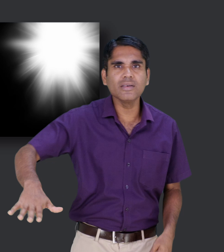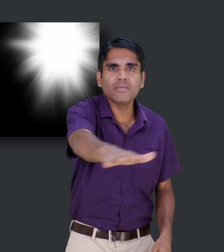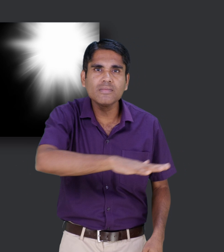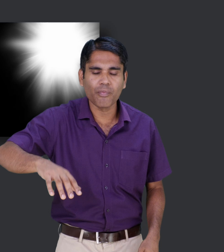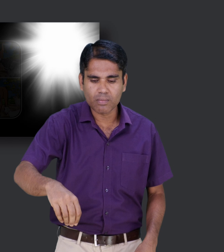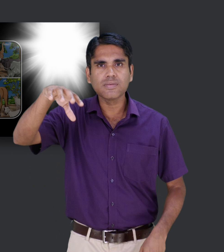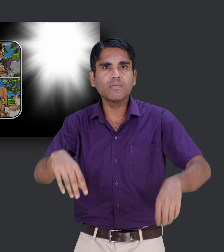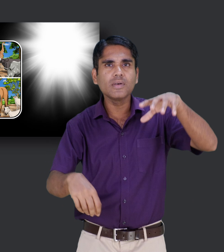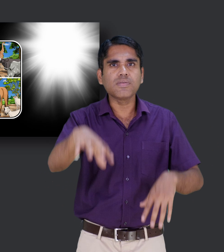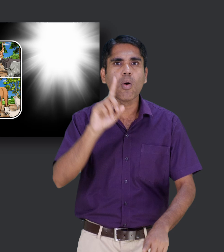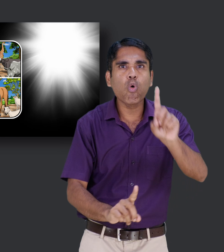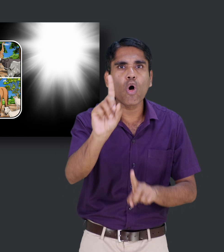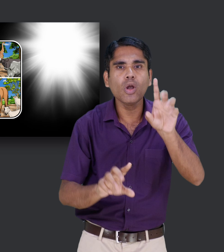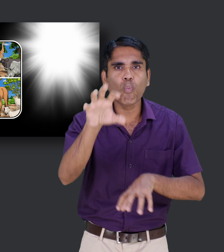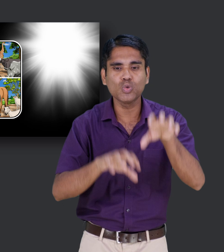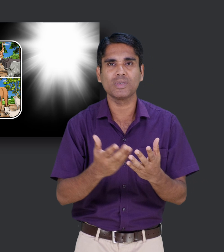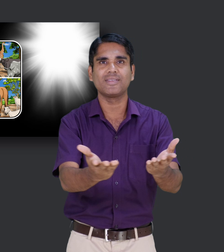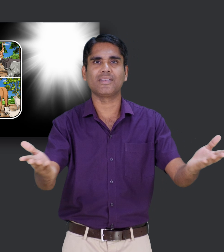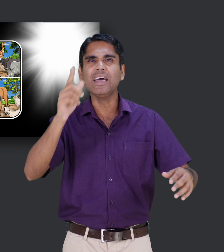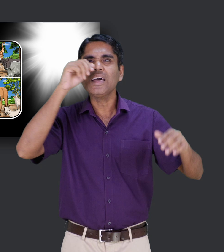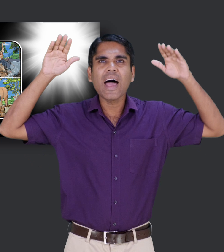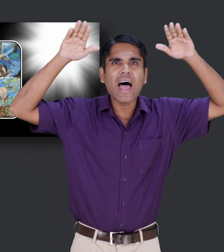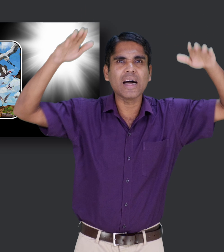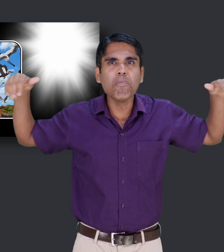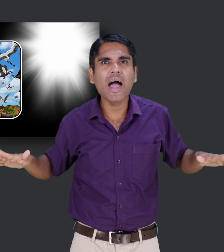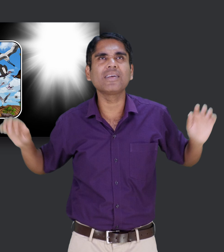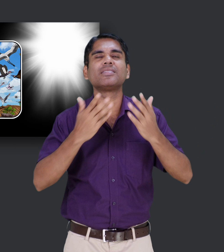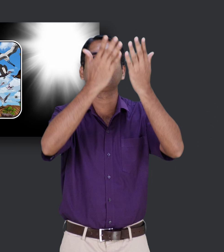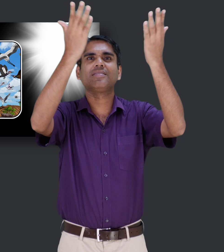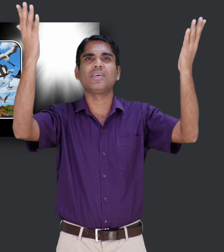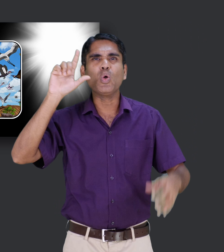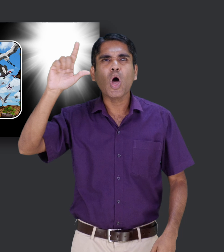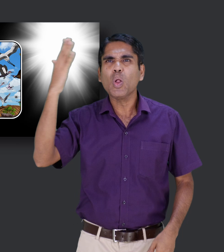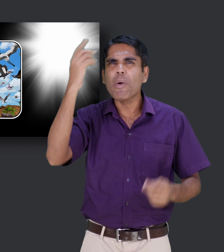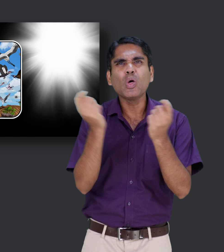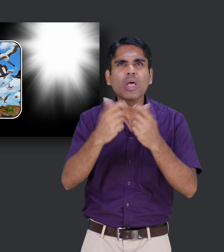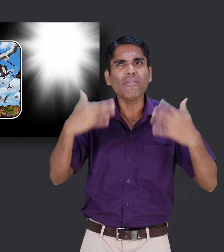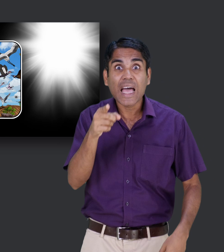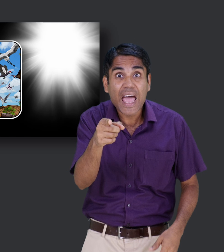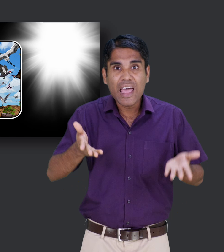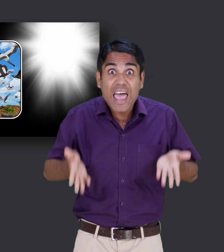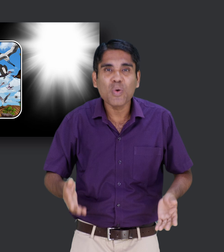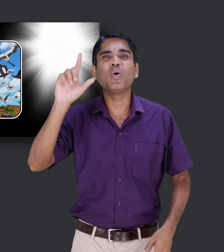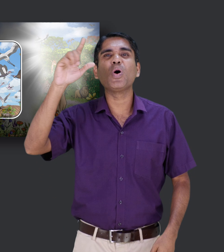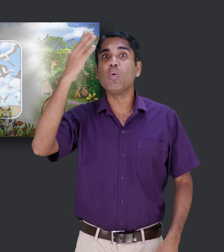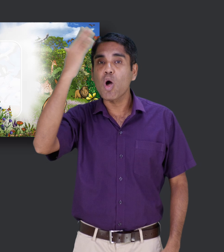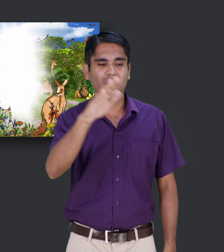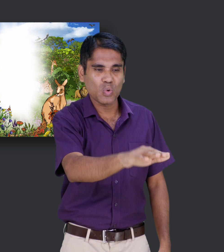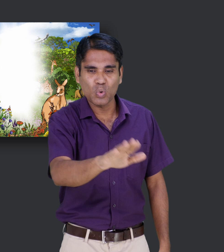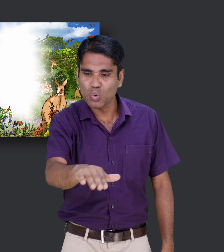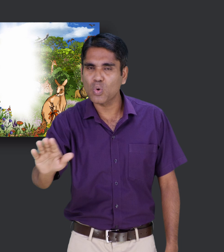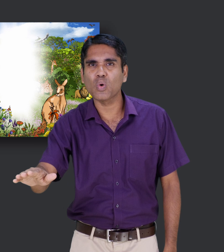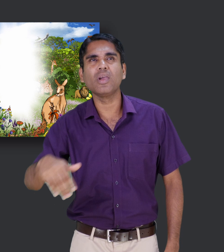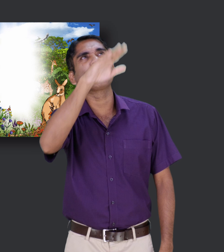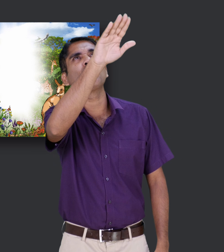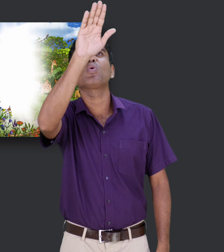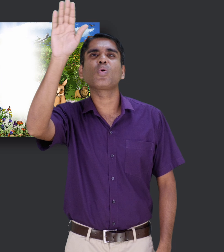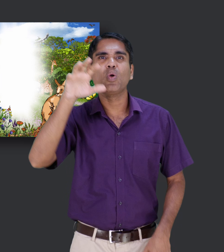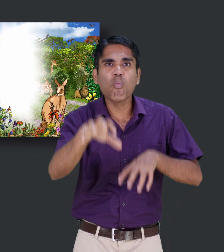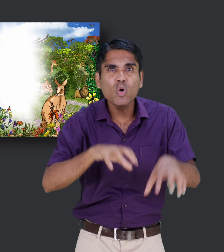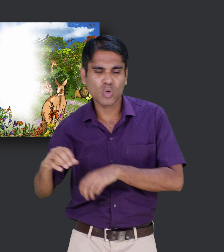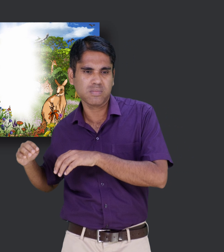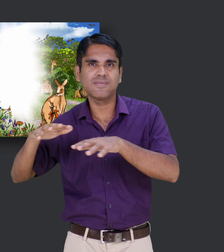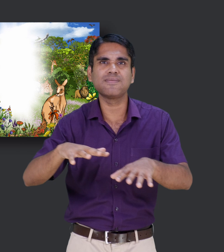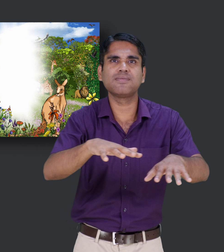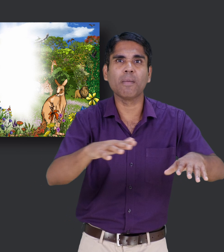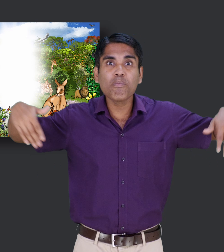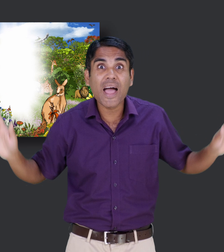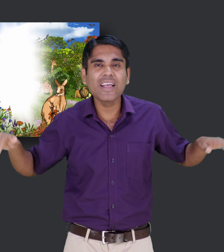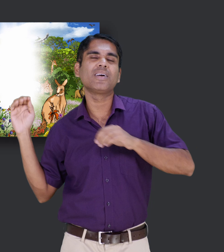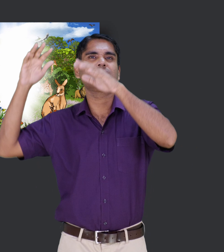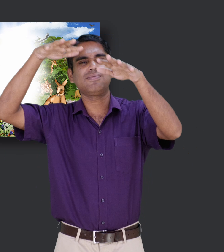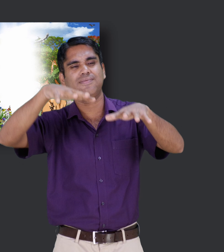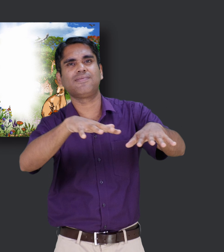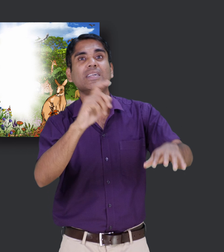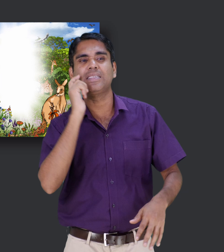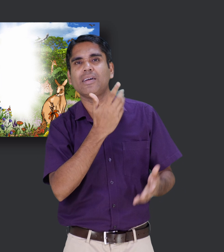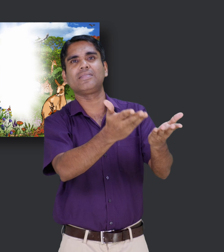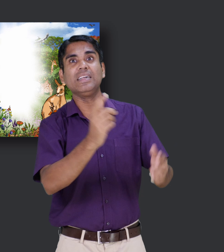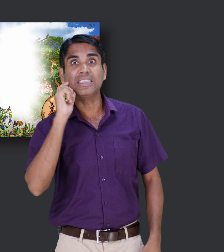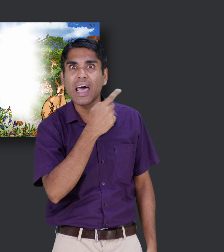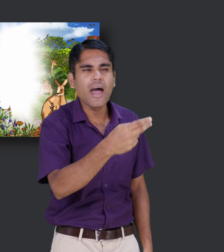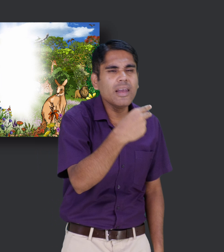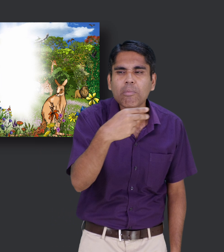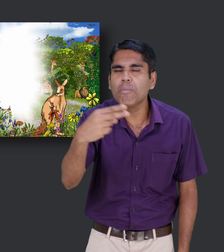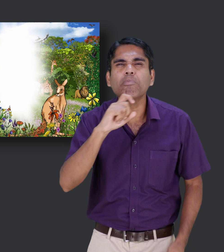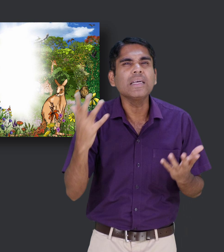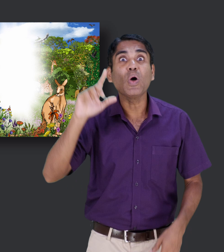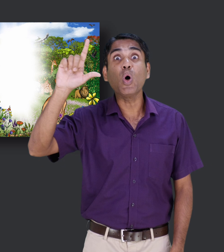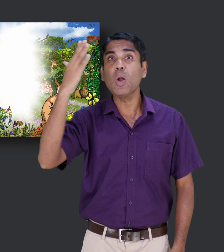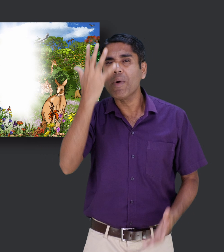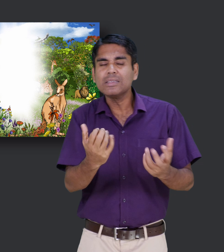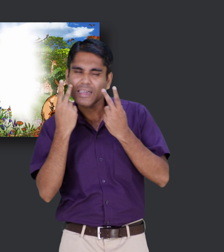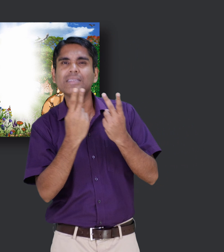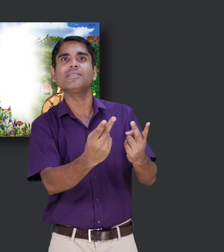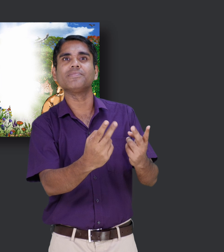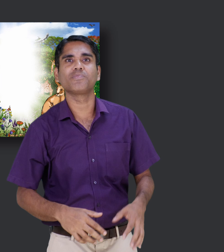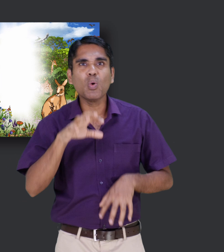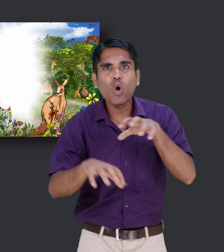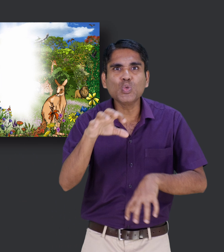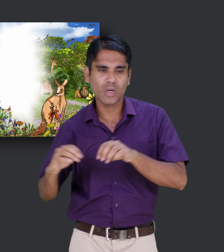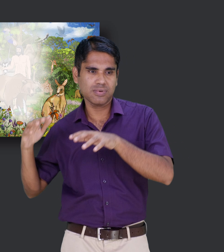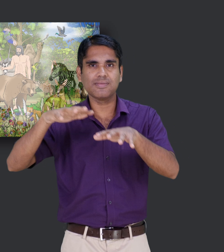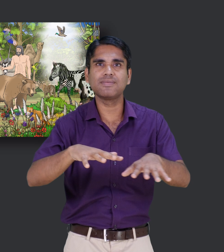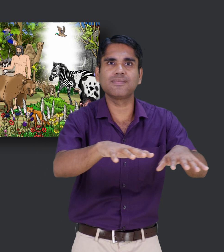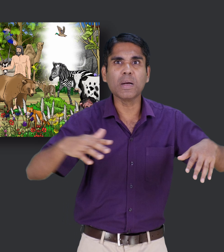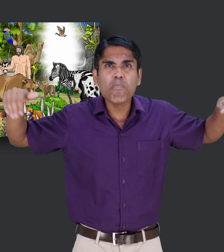And out of the ground the LORD God formed every beast of the field and every bird of the air, and He brought them to the man to see what he would name each one.